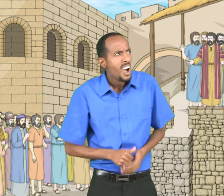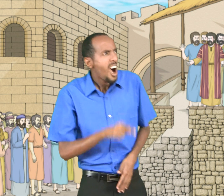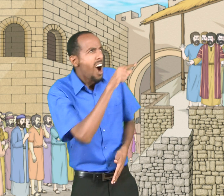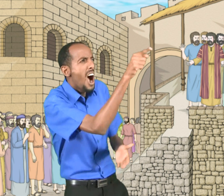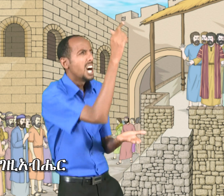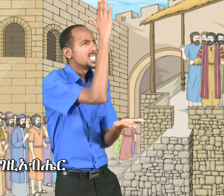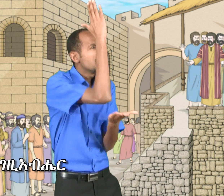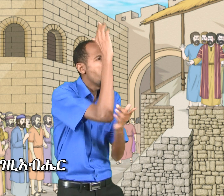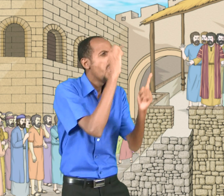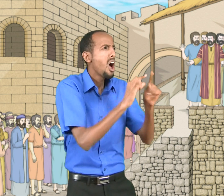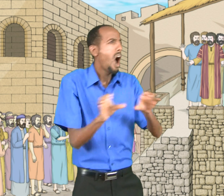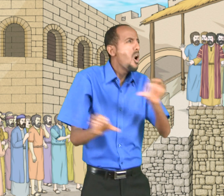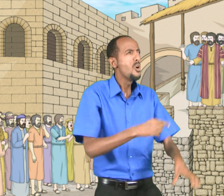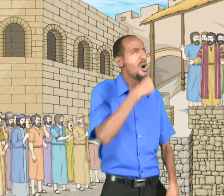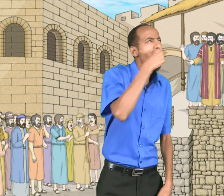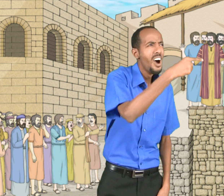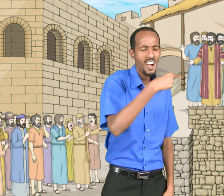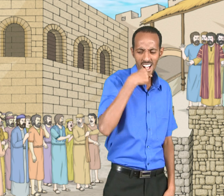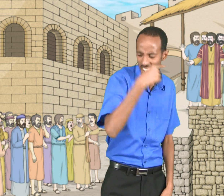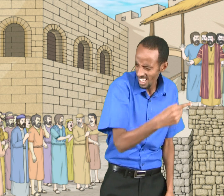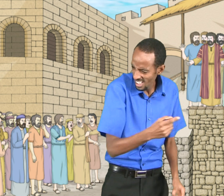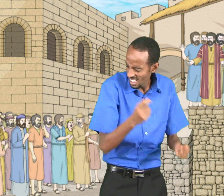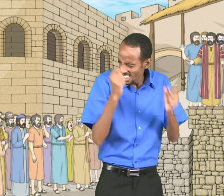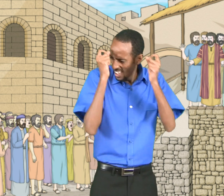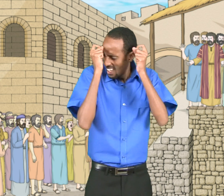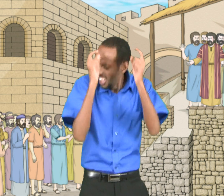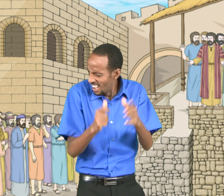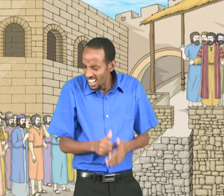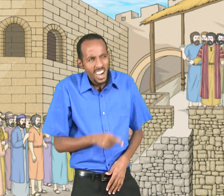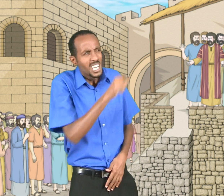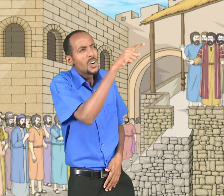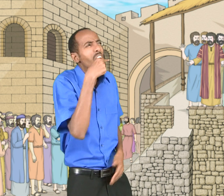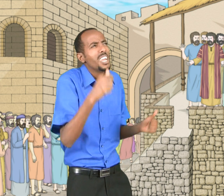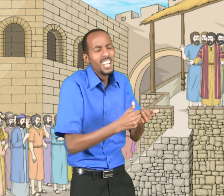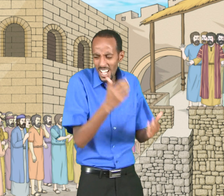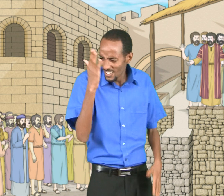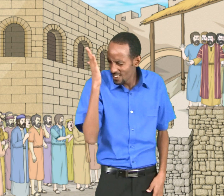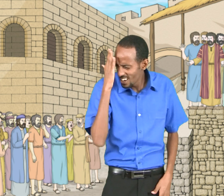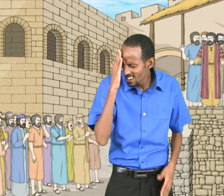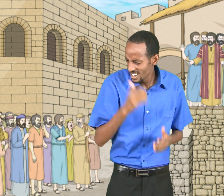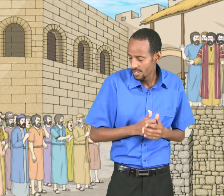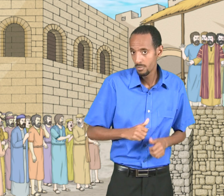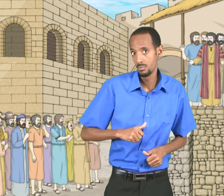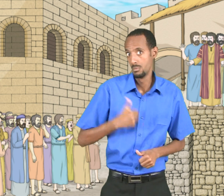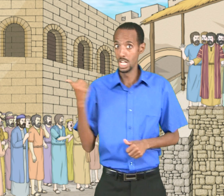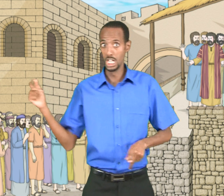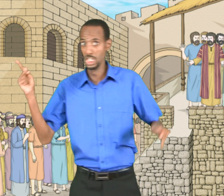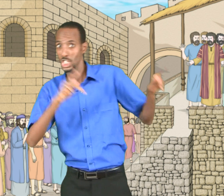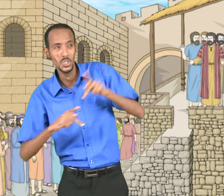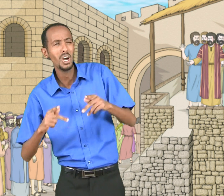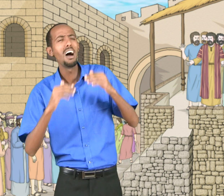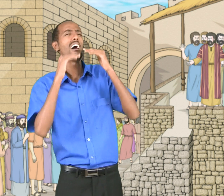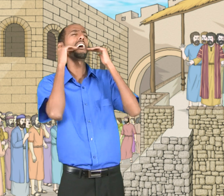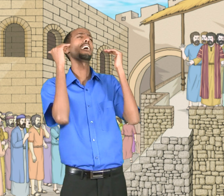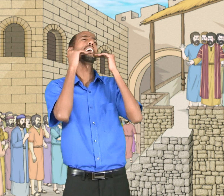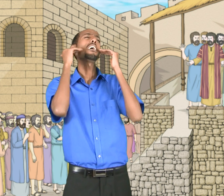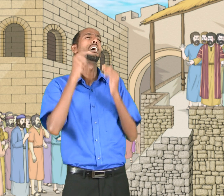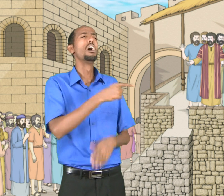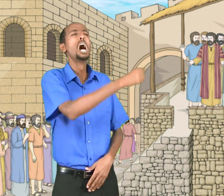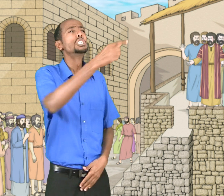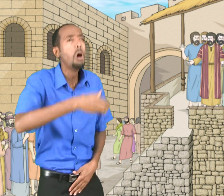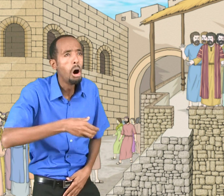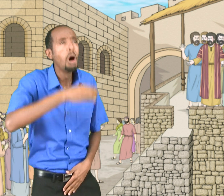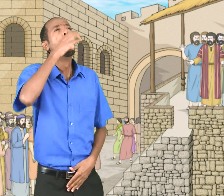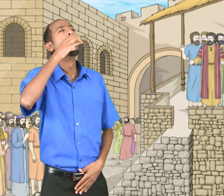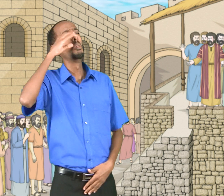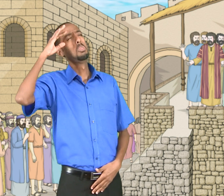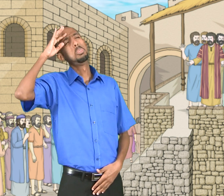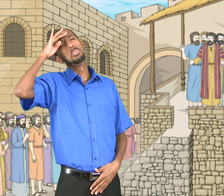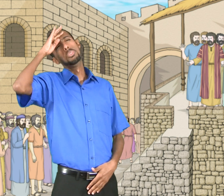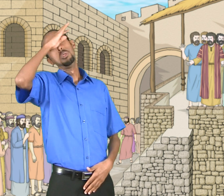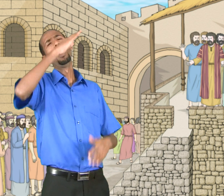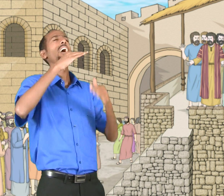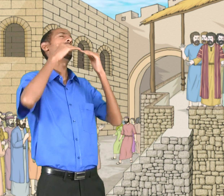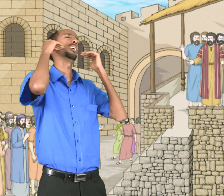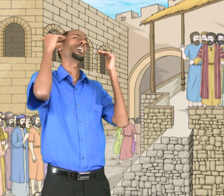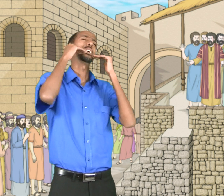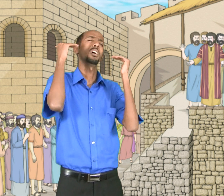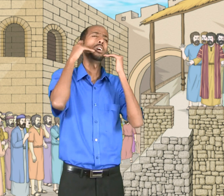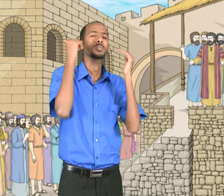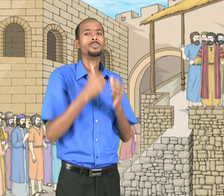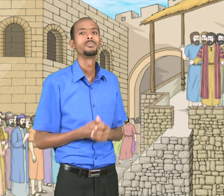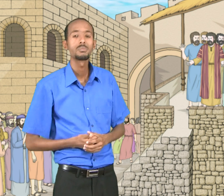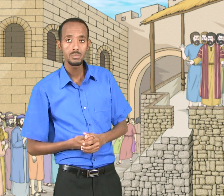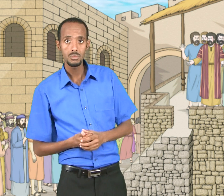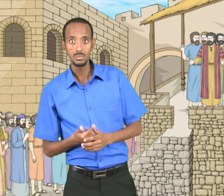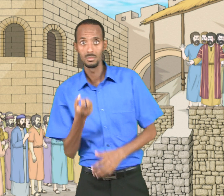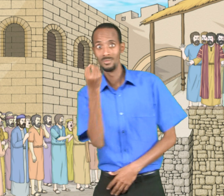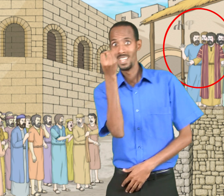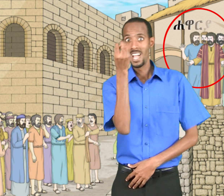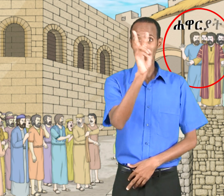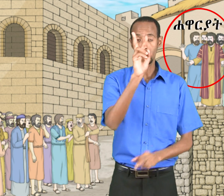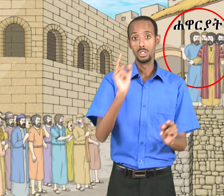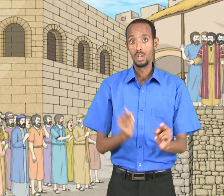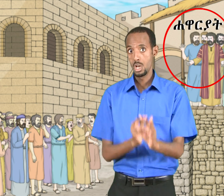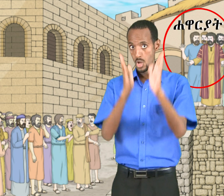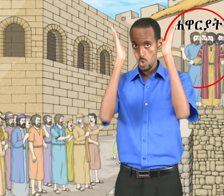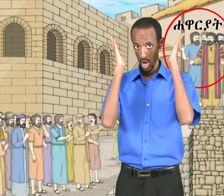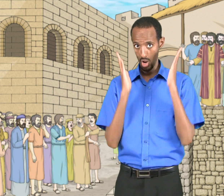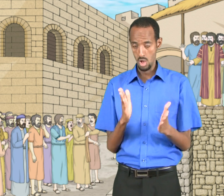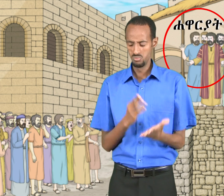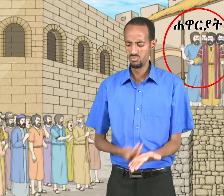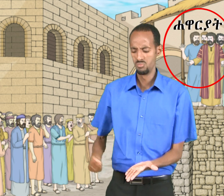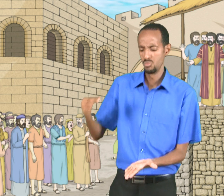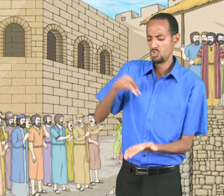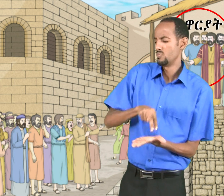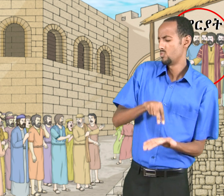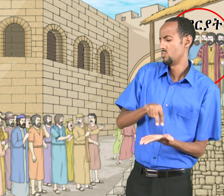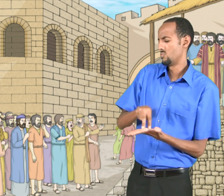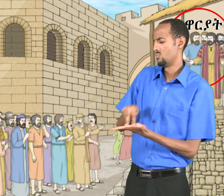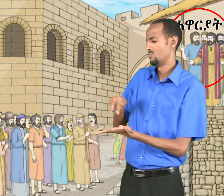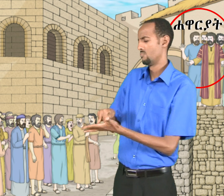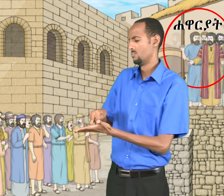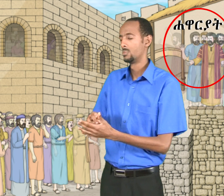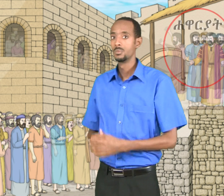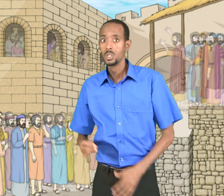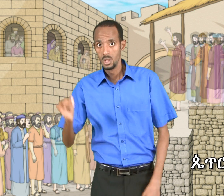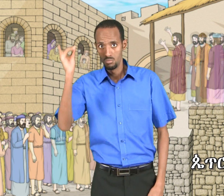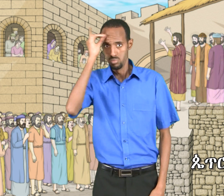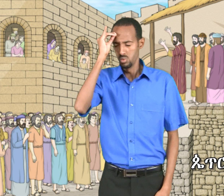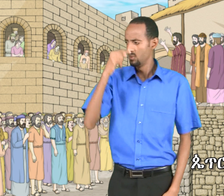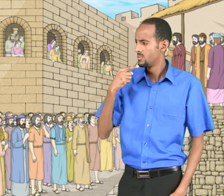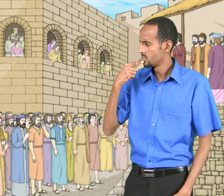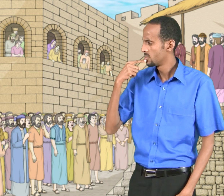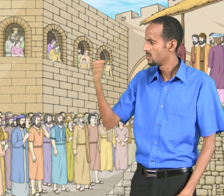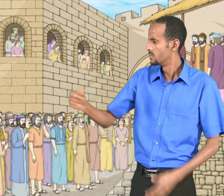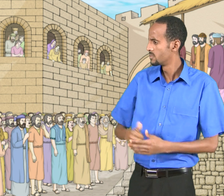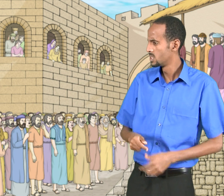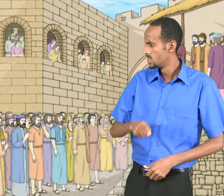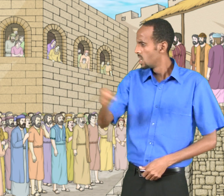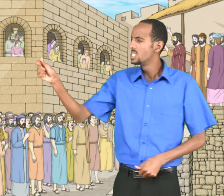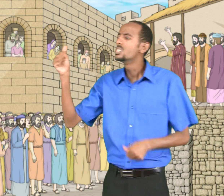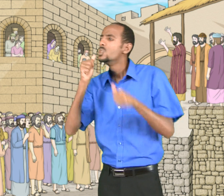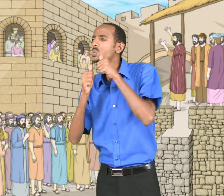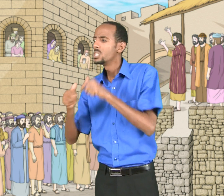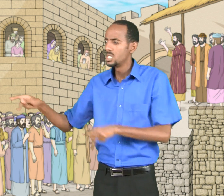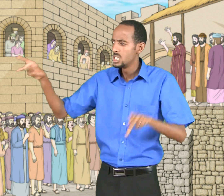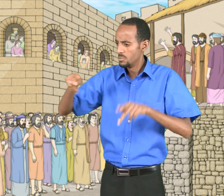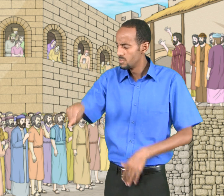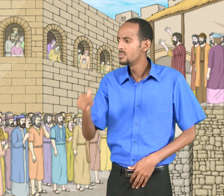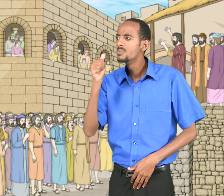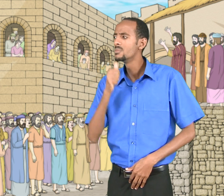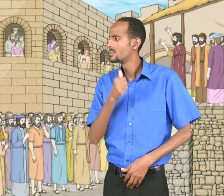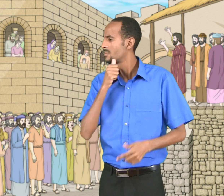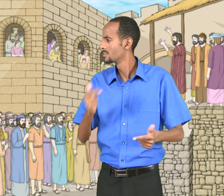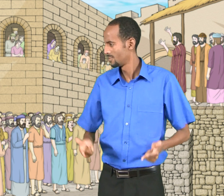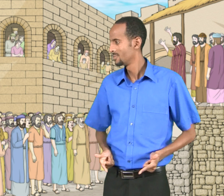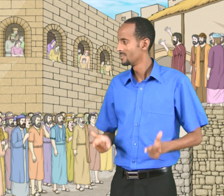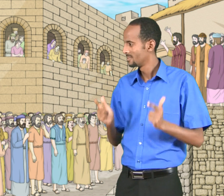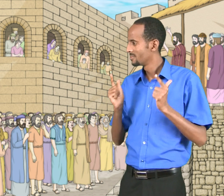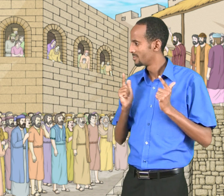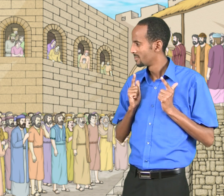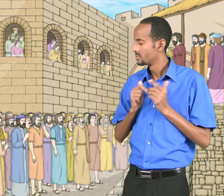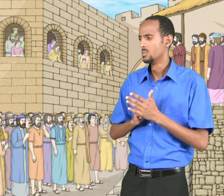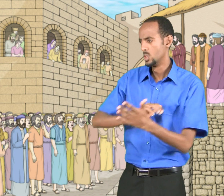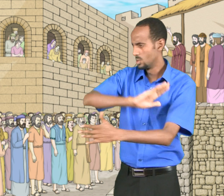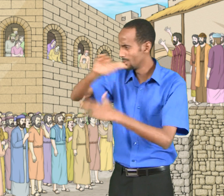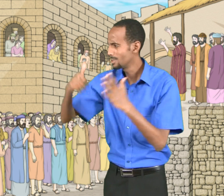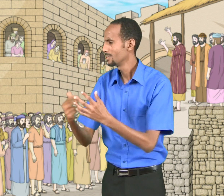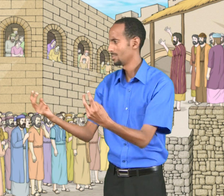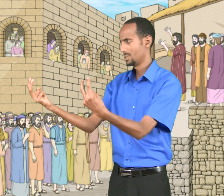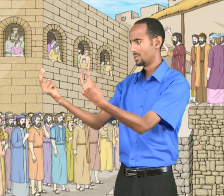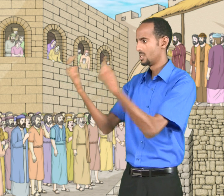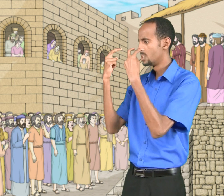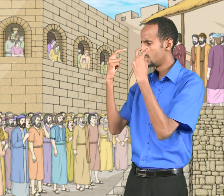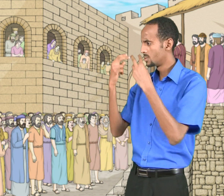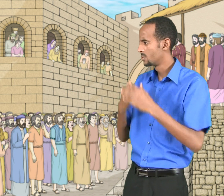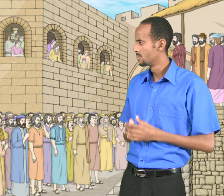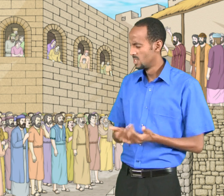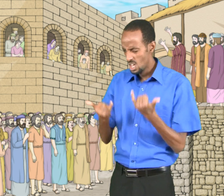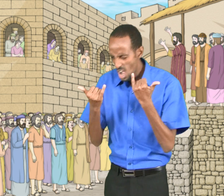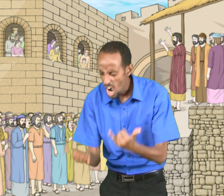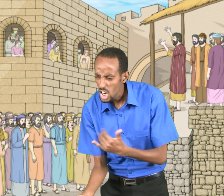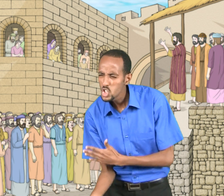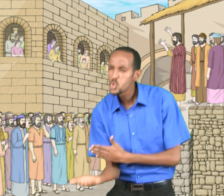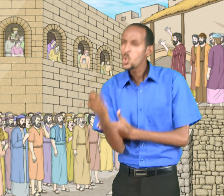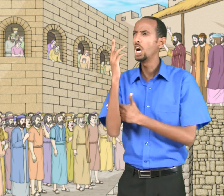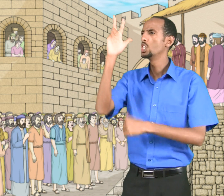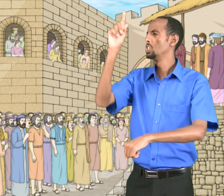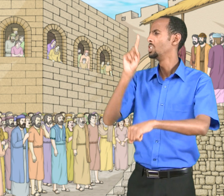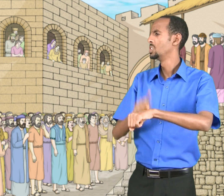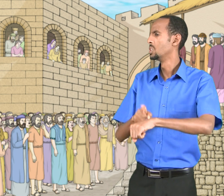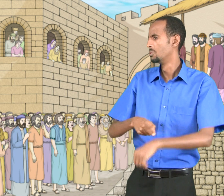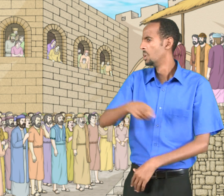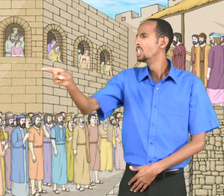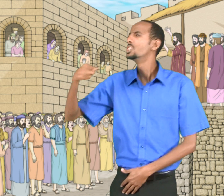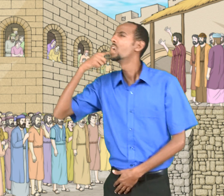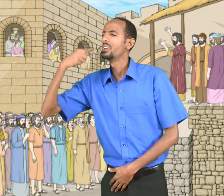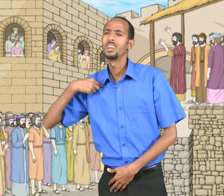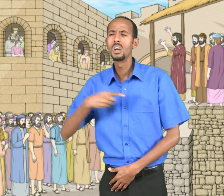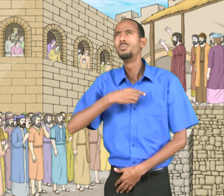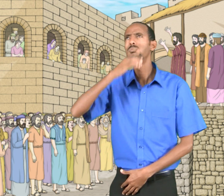residents of Mesopotamia, Judea and Cappadocia, Pontus and Asia, Phrygia and Pamphylia, Egypt and the parts of Libya near Cyrene; visitors from Rome, both Jews and converts to Judaism; Cretans and Arabs—we hear them declaring the wonders of God in our own tongues!”